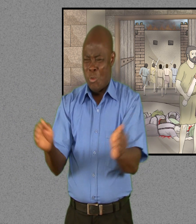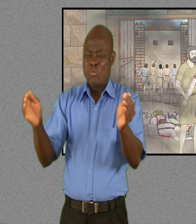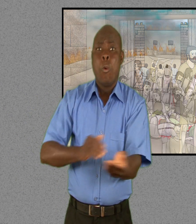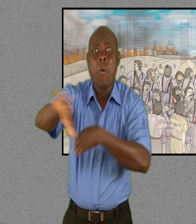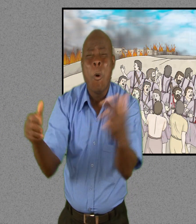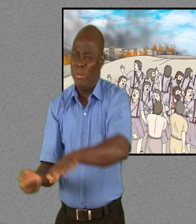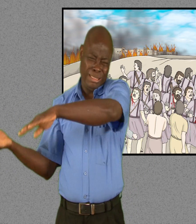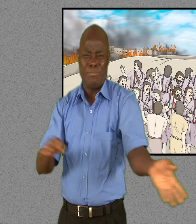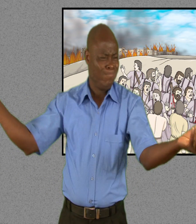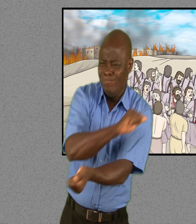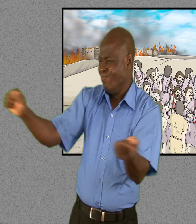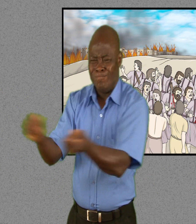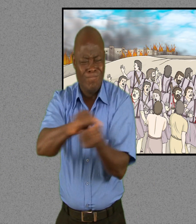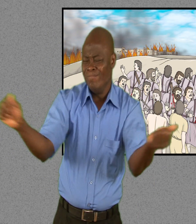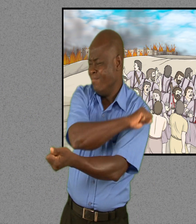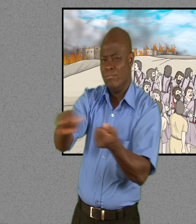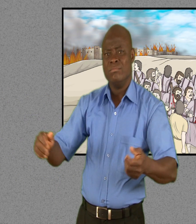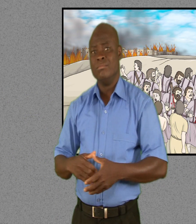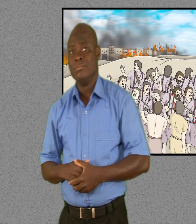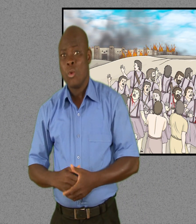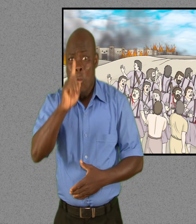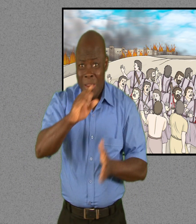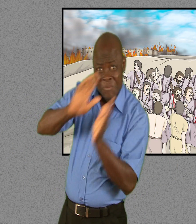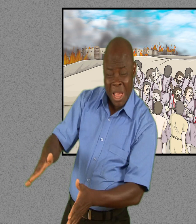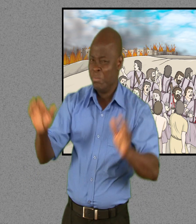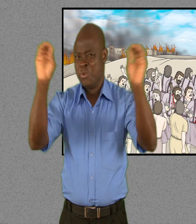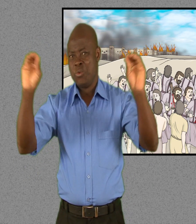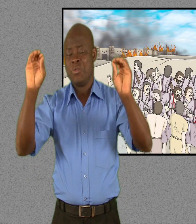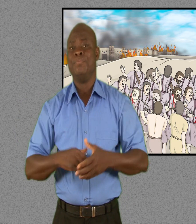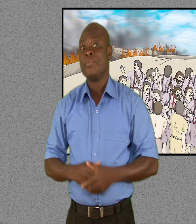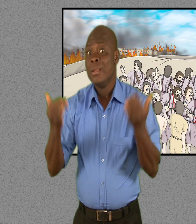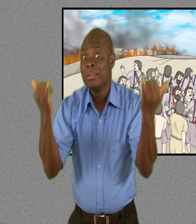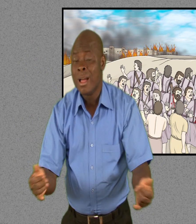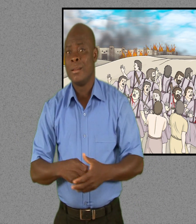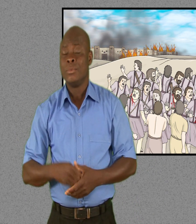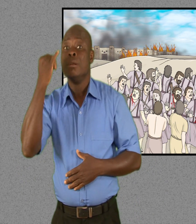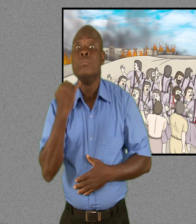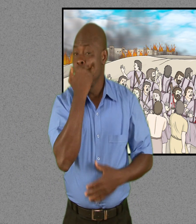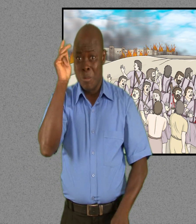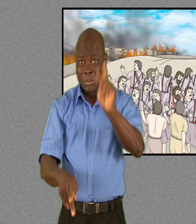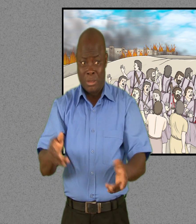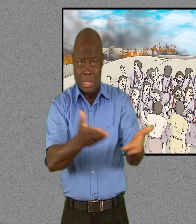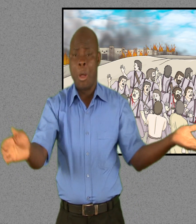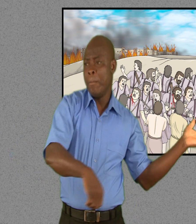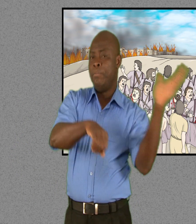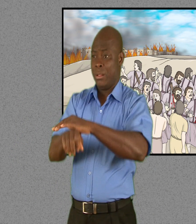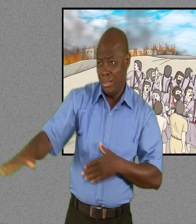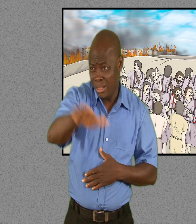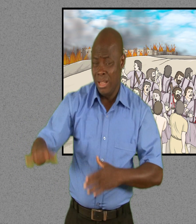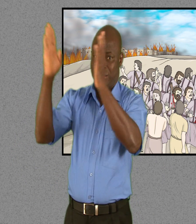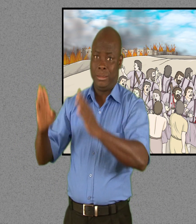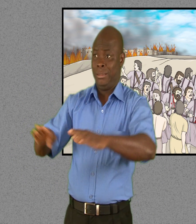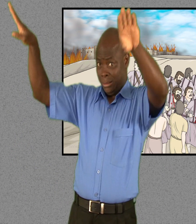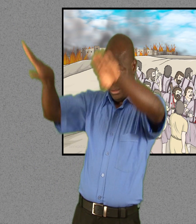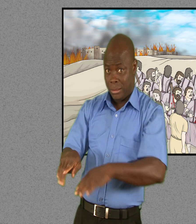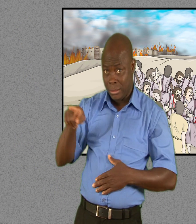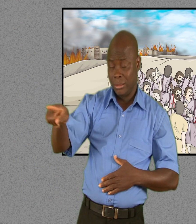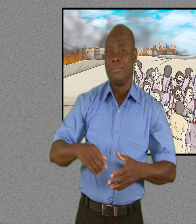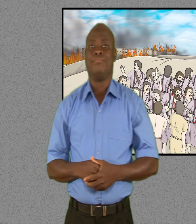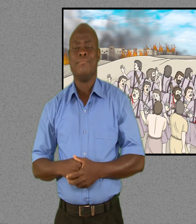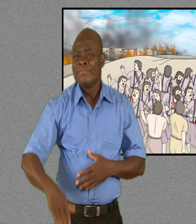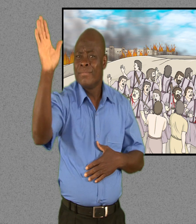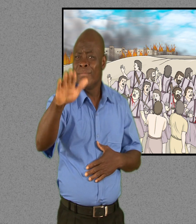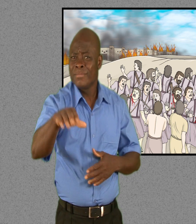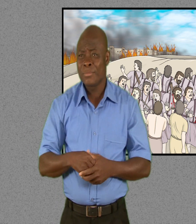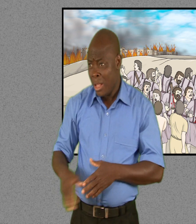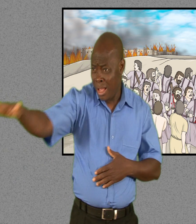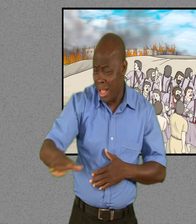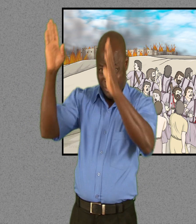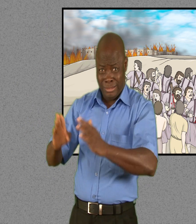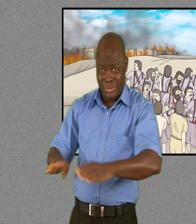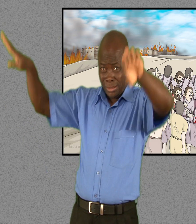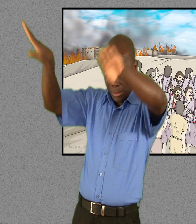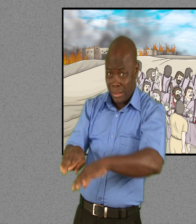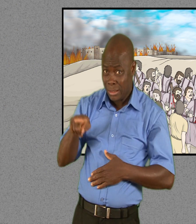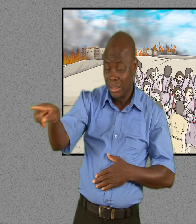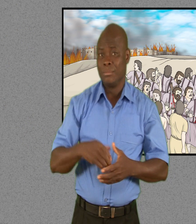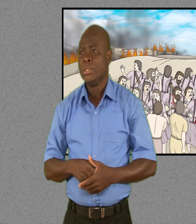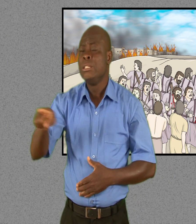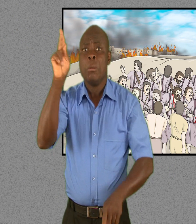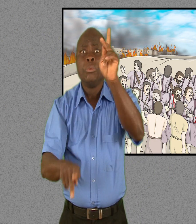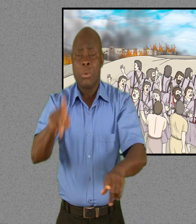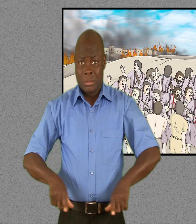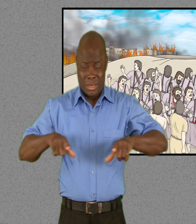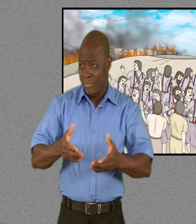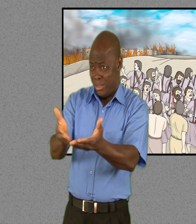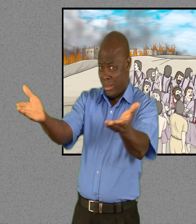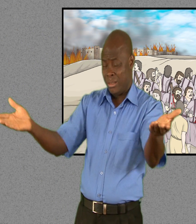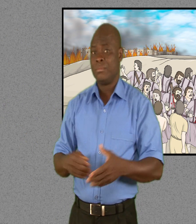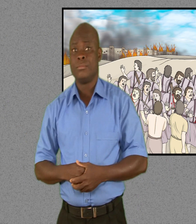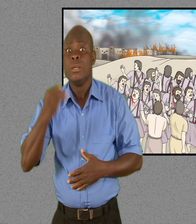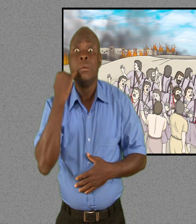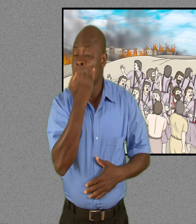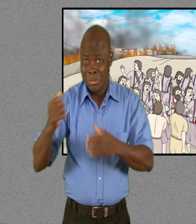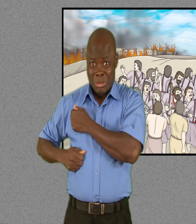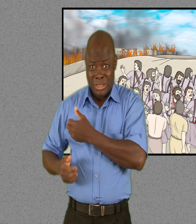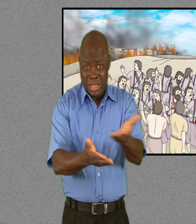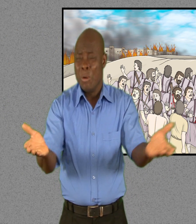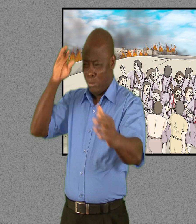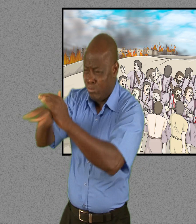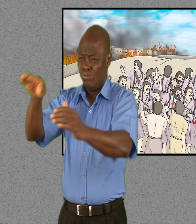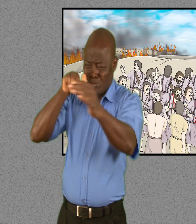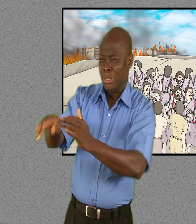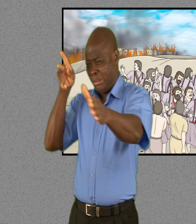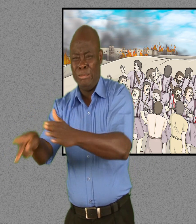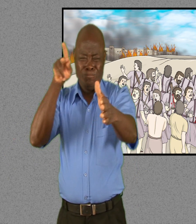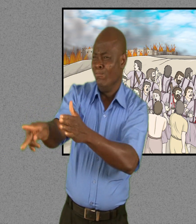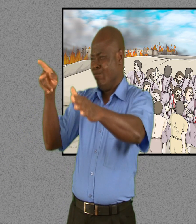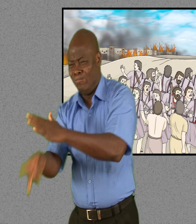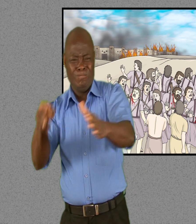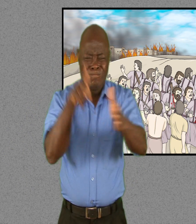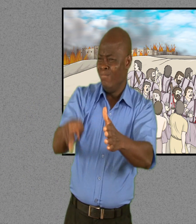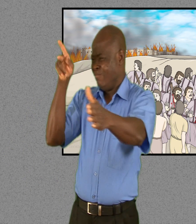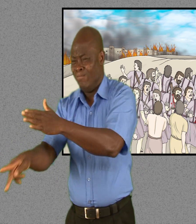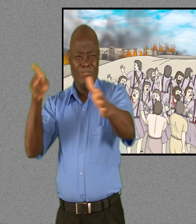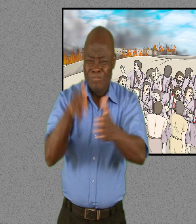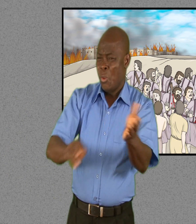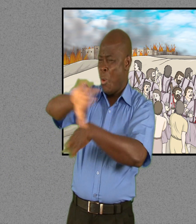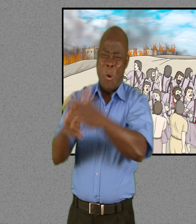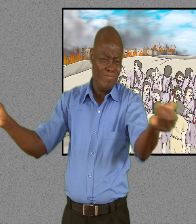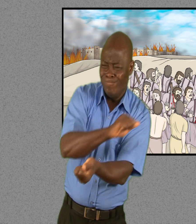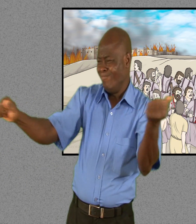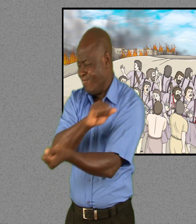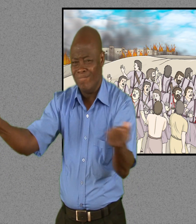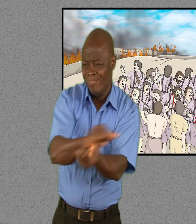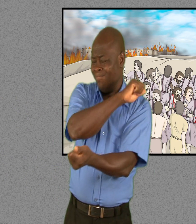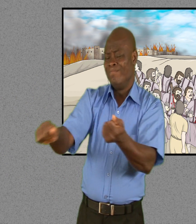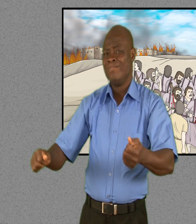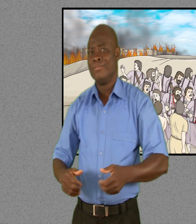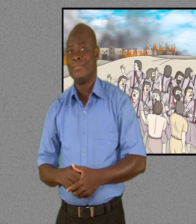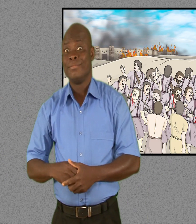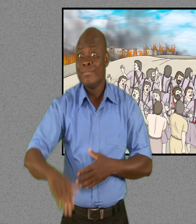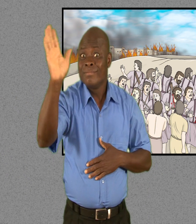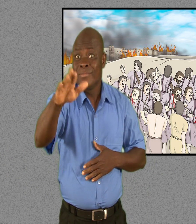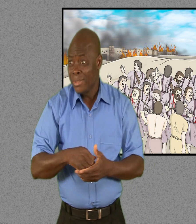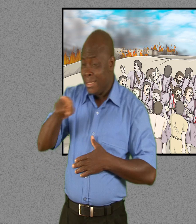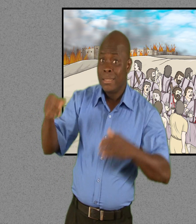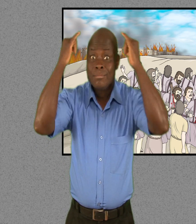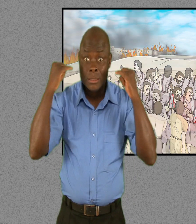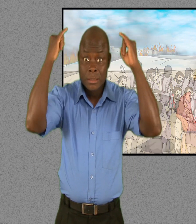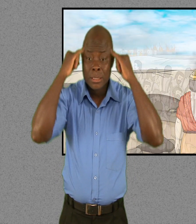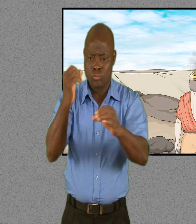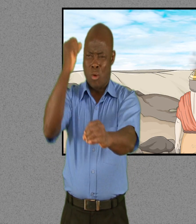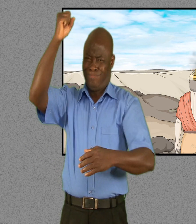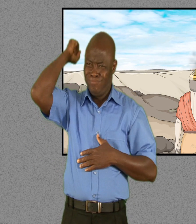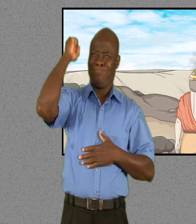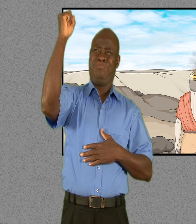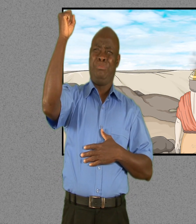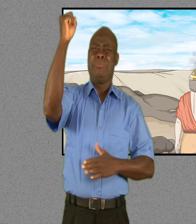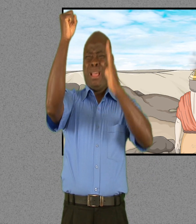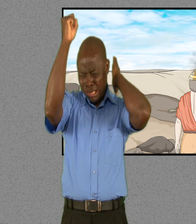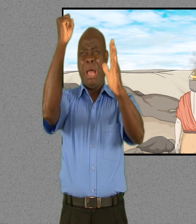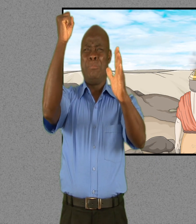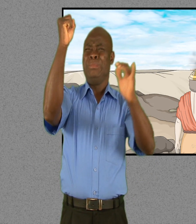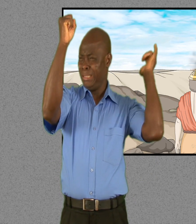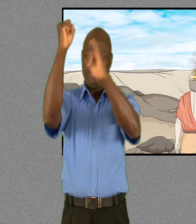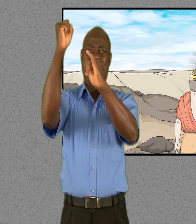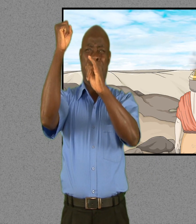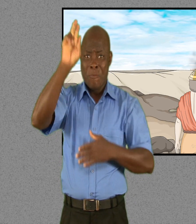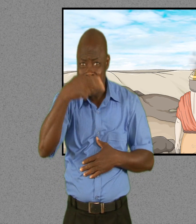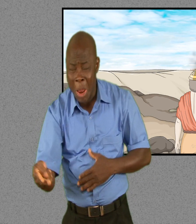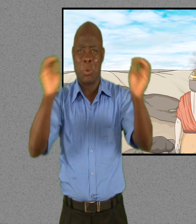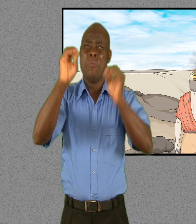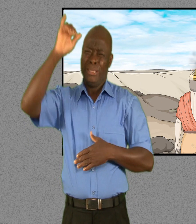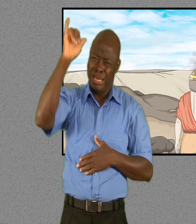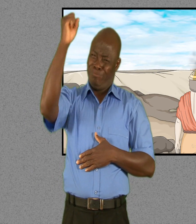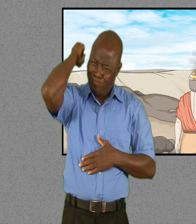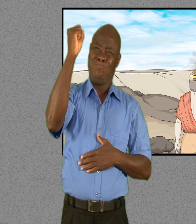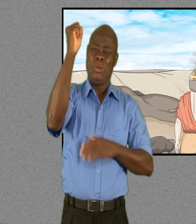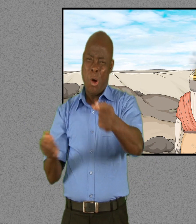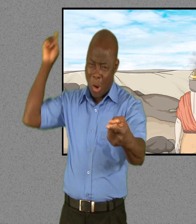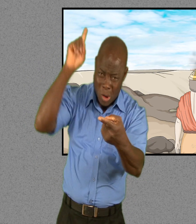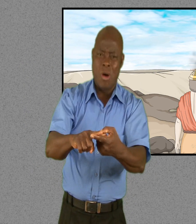A total of twelve thousand men and women fell that day—all the people of Ai.